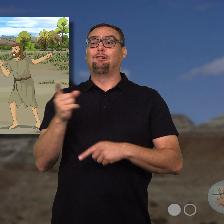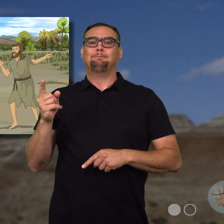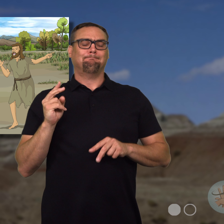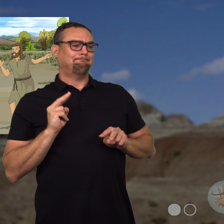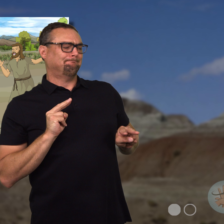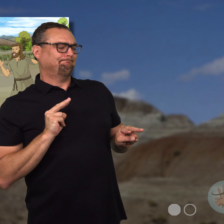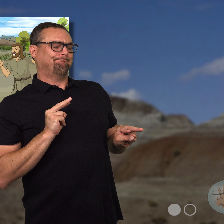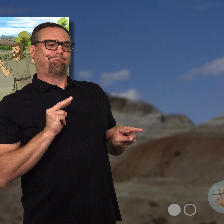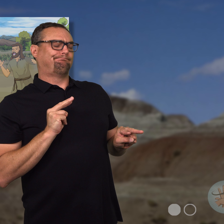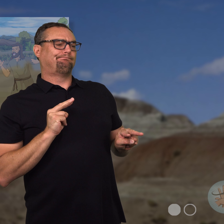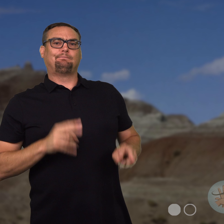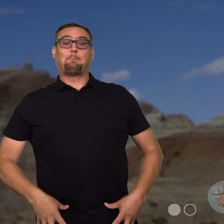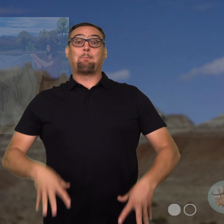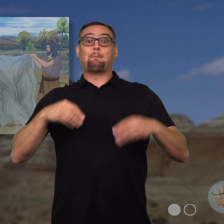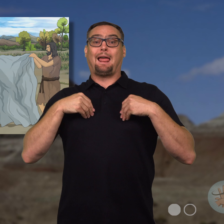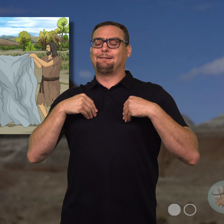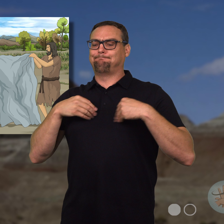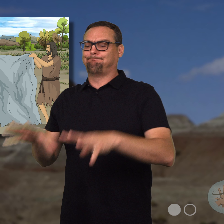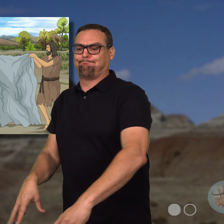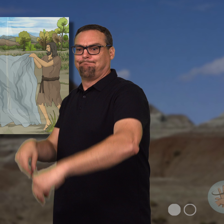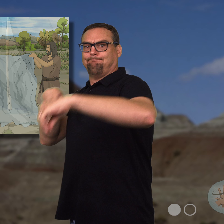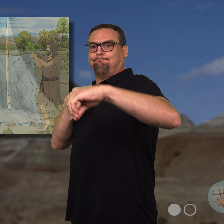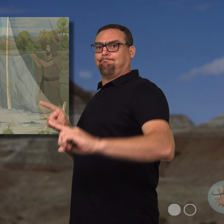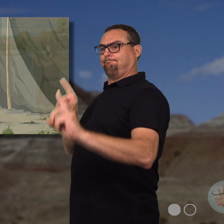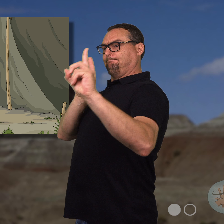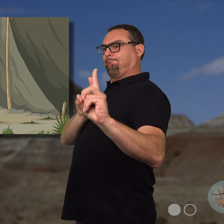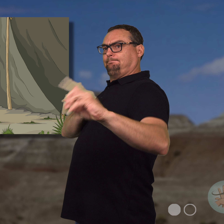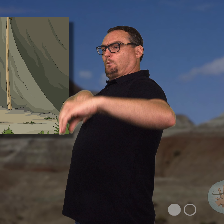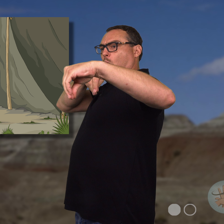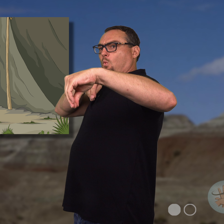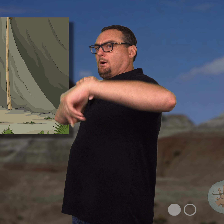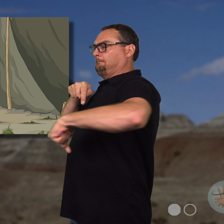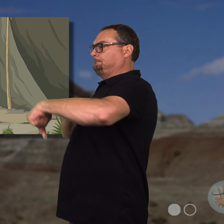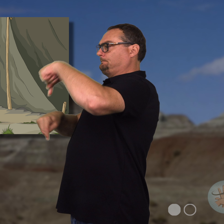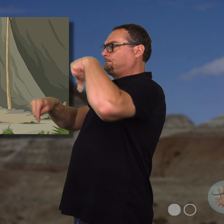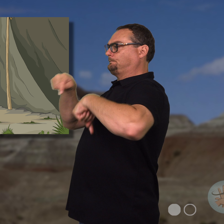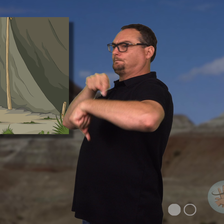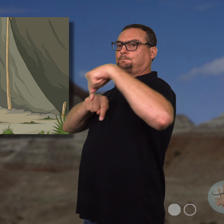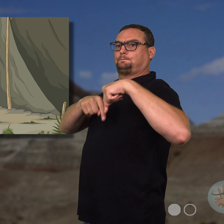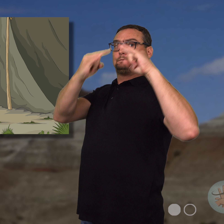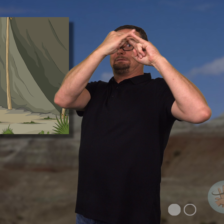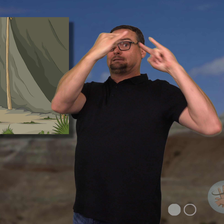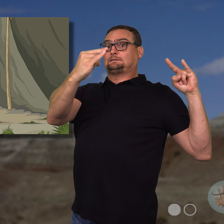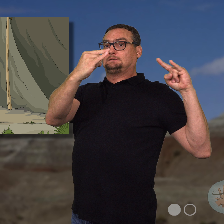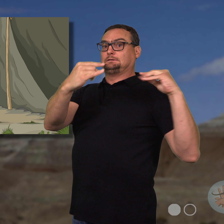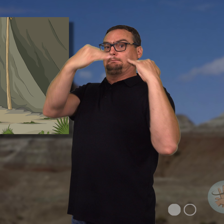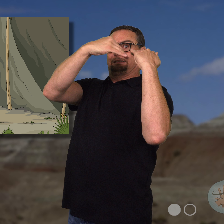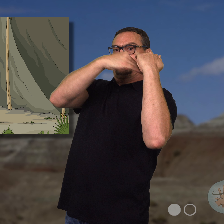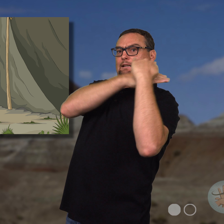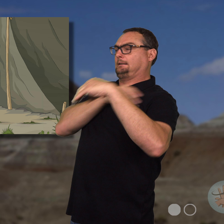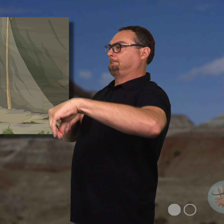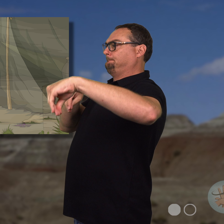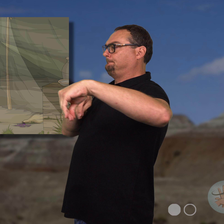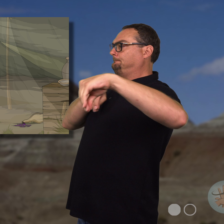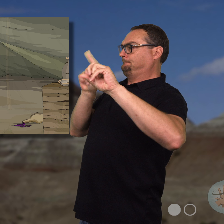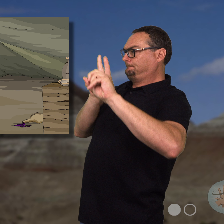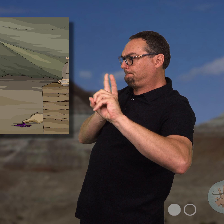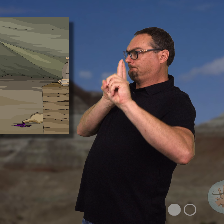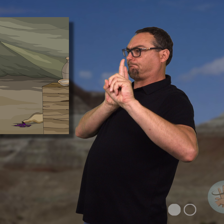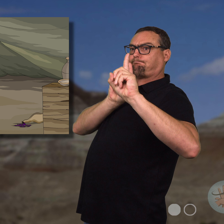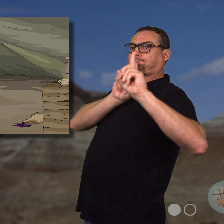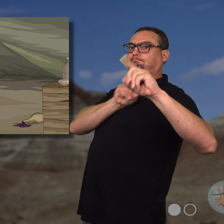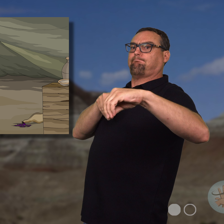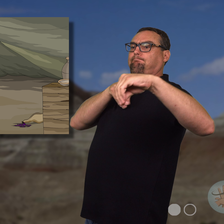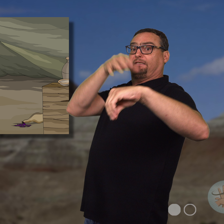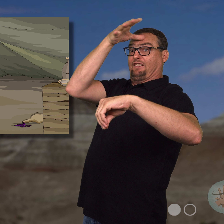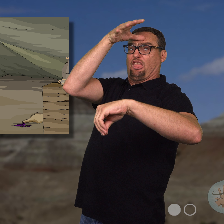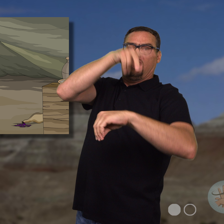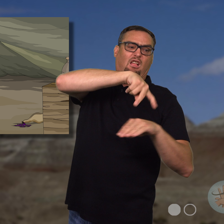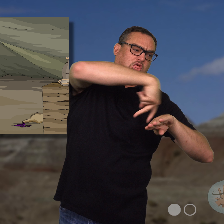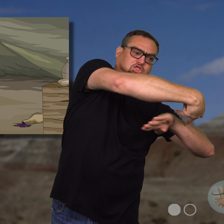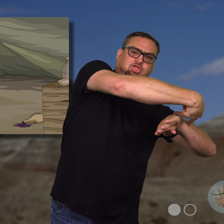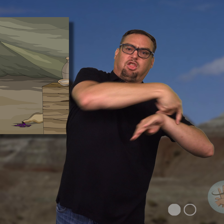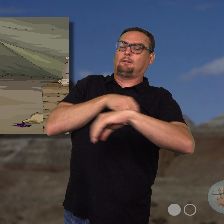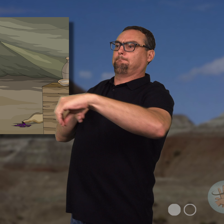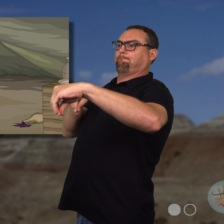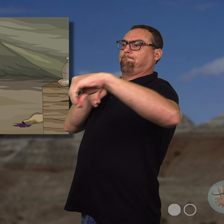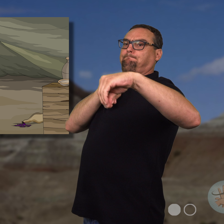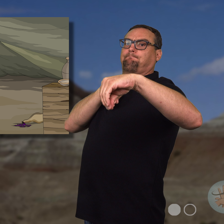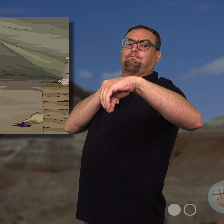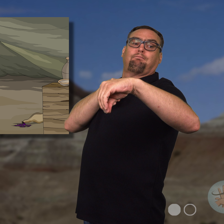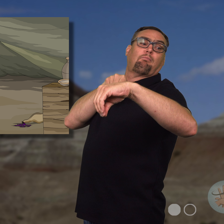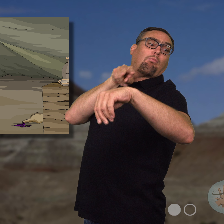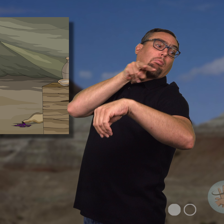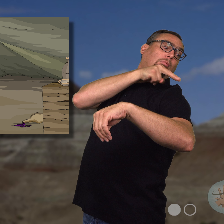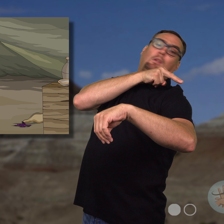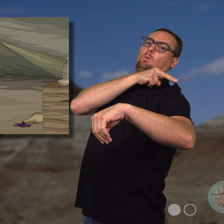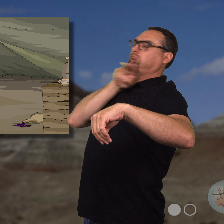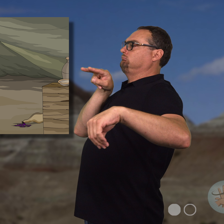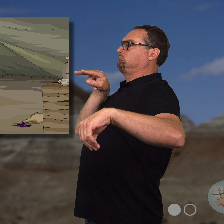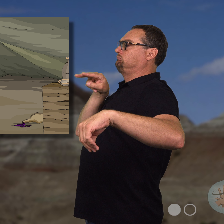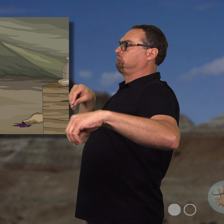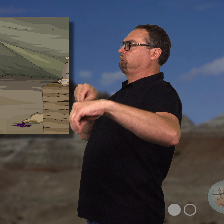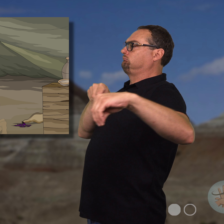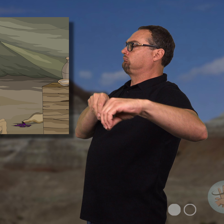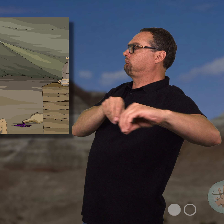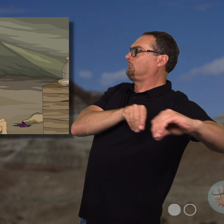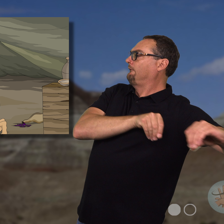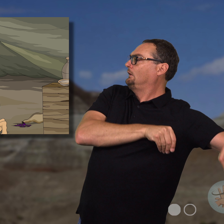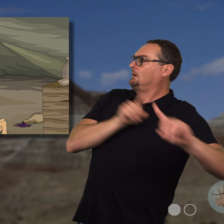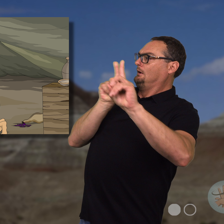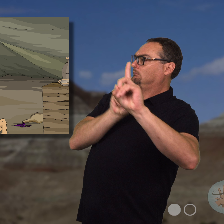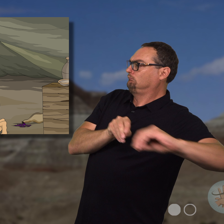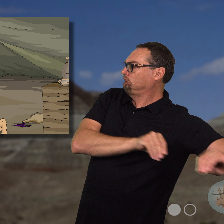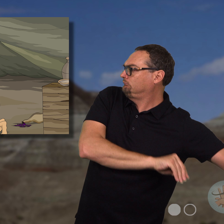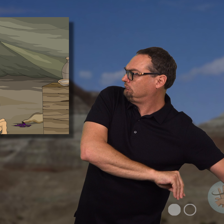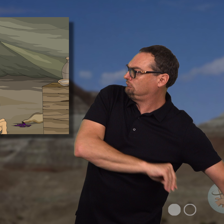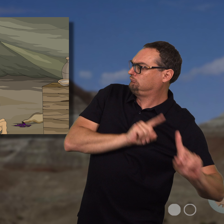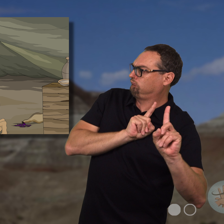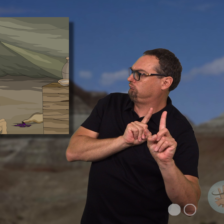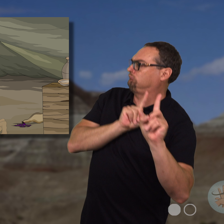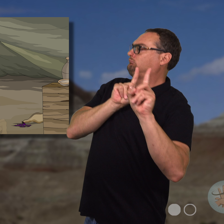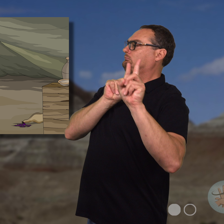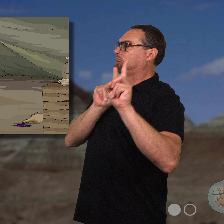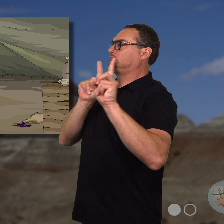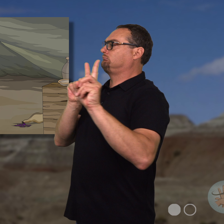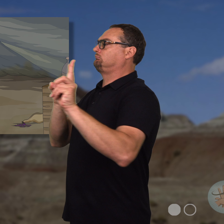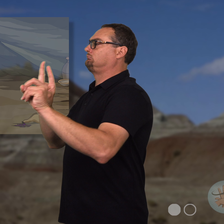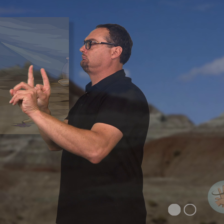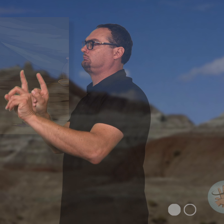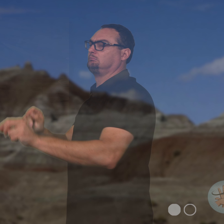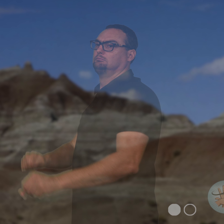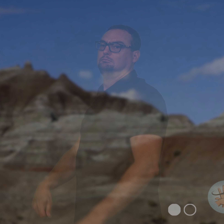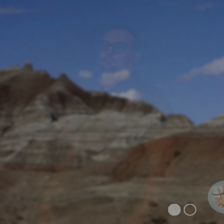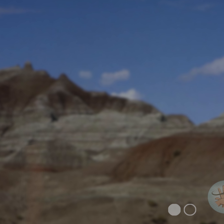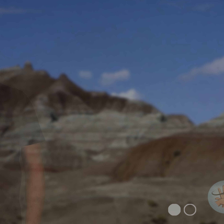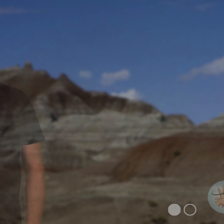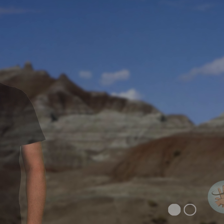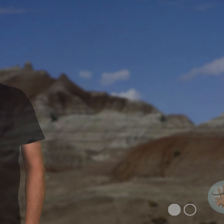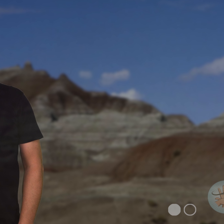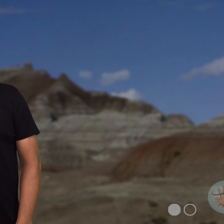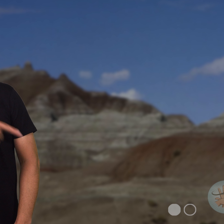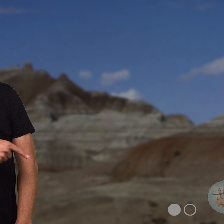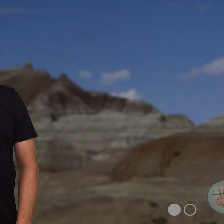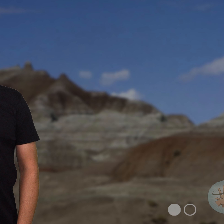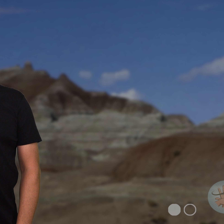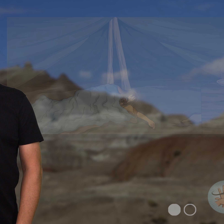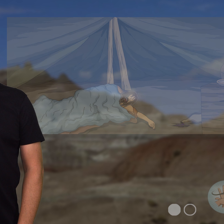Then Shem and Japheth took a garment and placed it across their shoulders, and walking backward, they covered their father’s nakedness. Their faces were turned away so that they did not see their father’s nakedness.